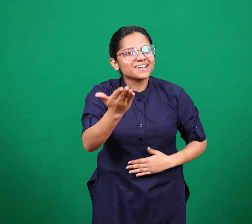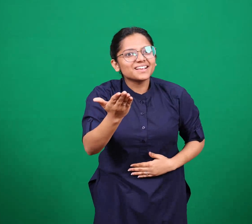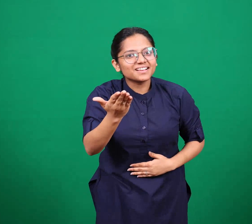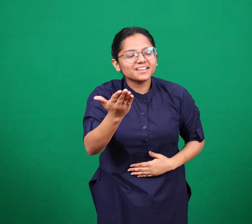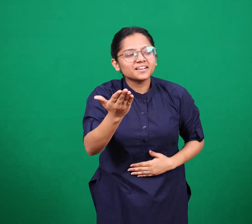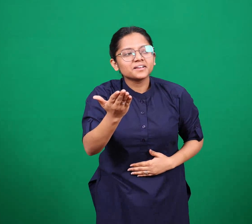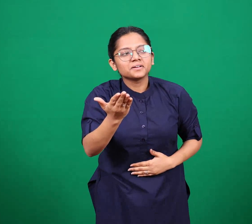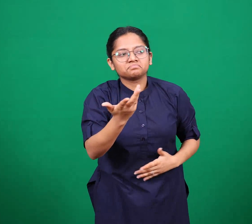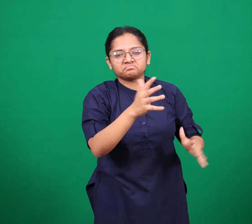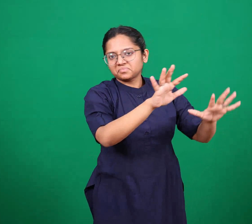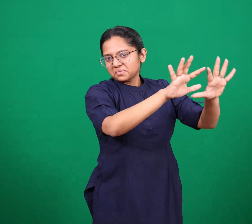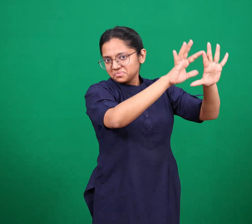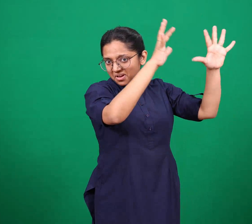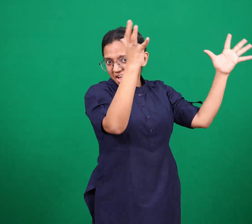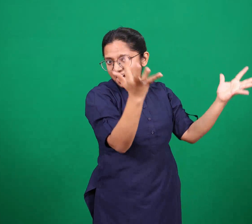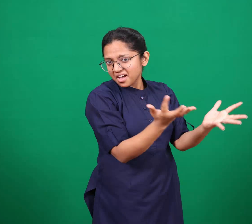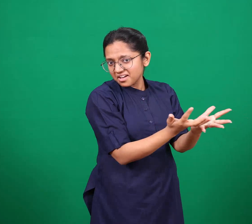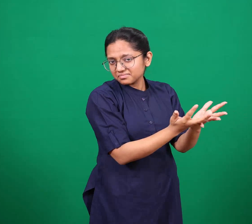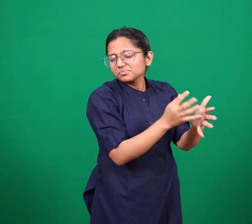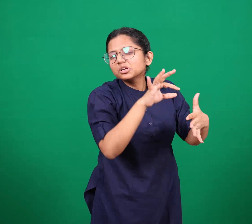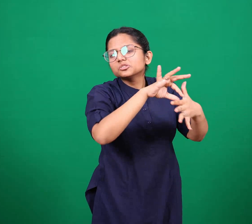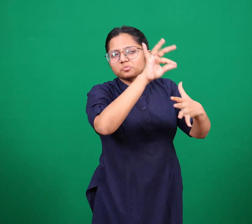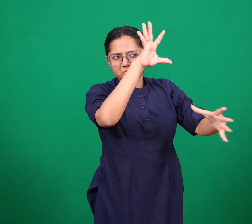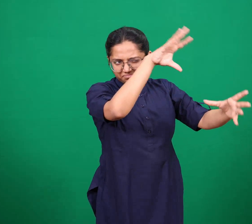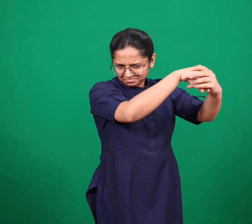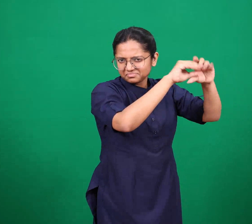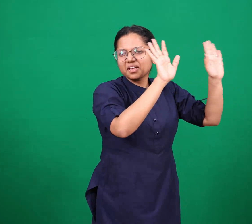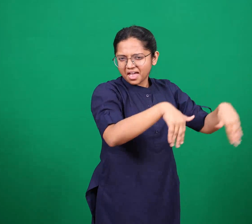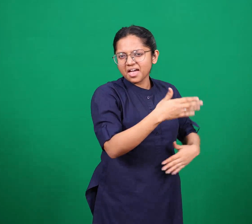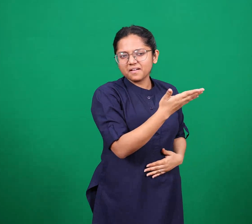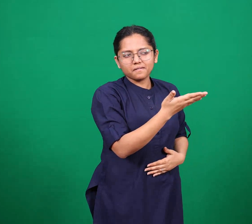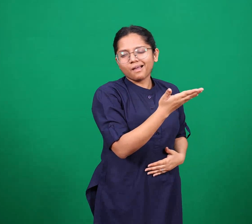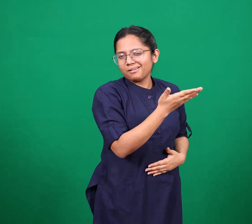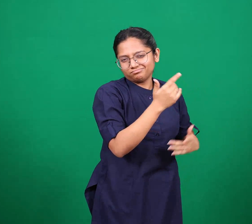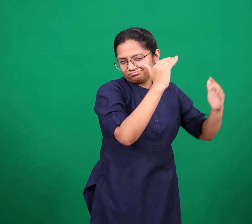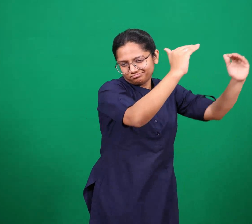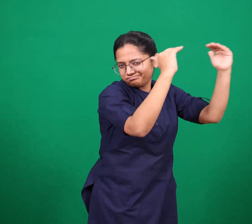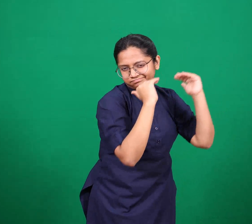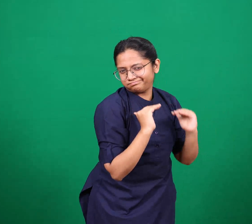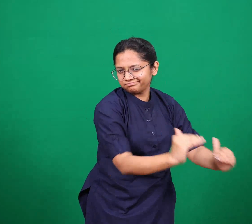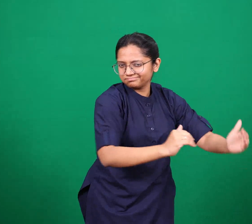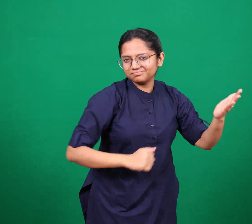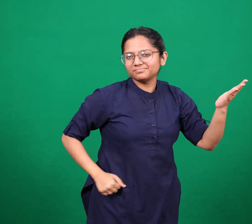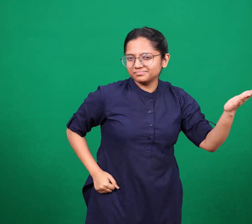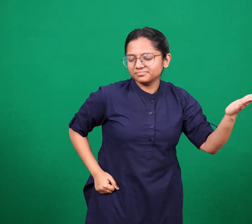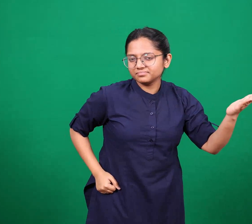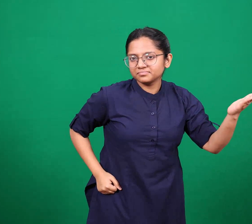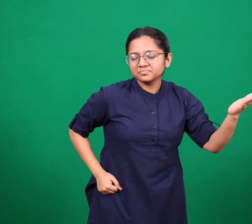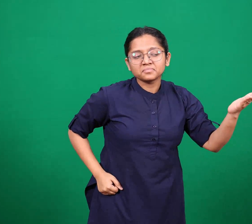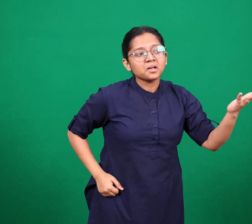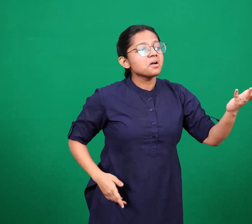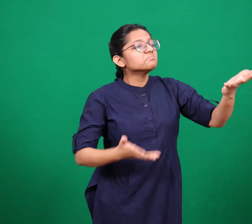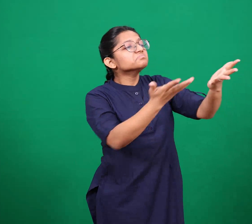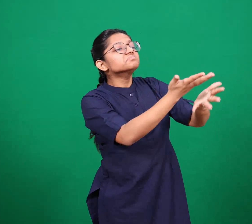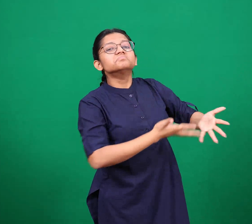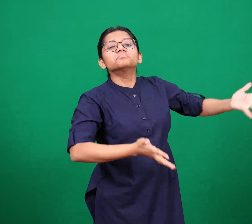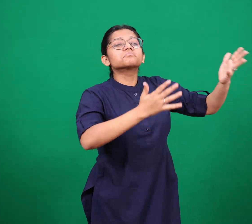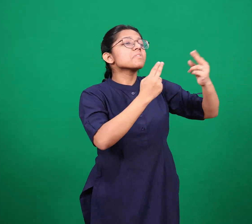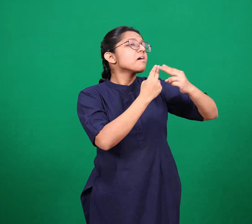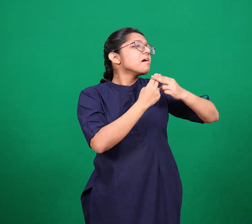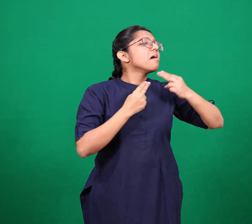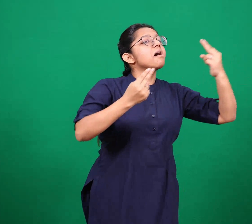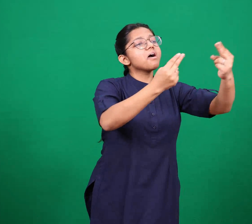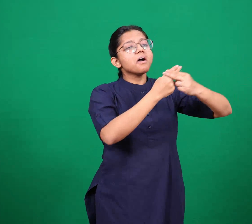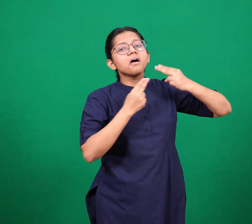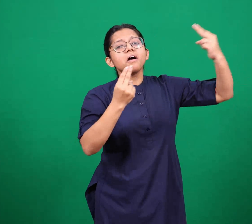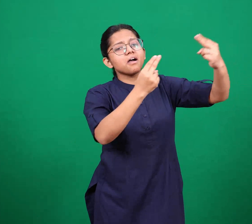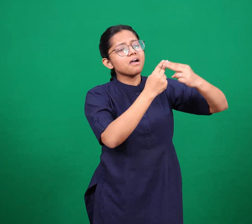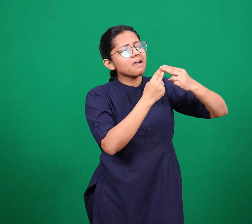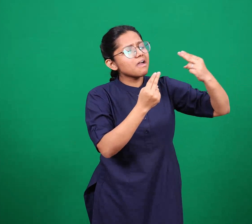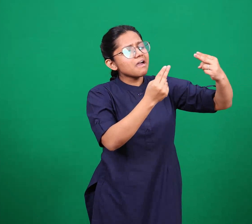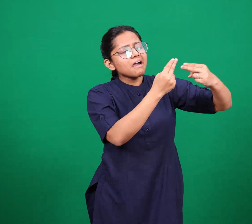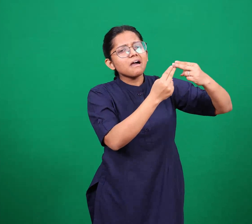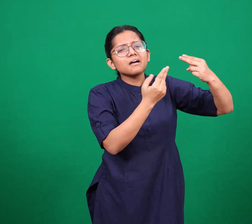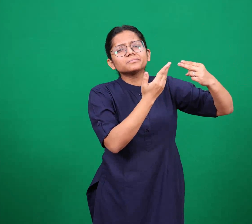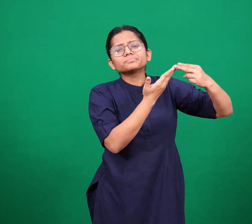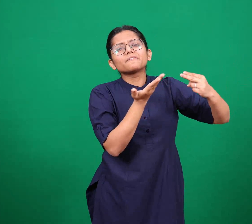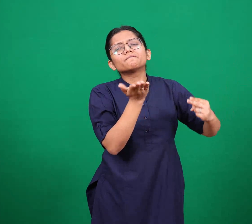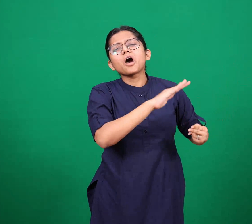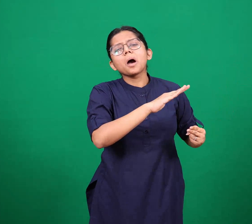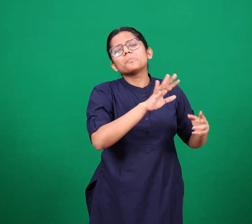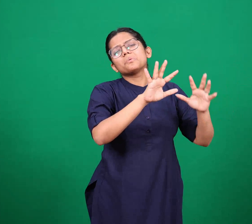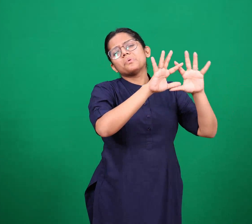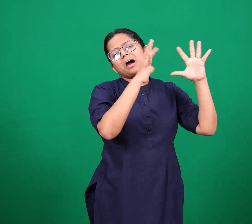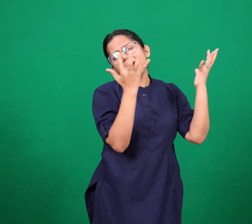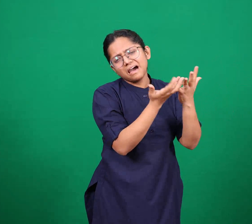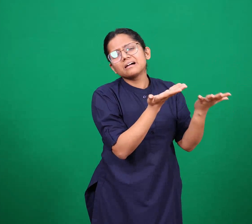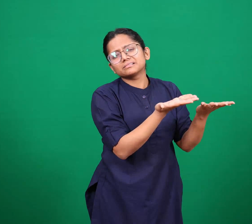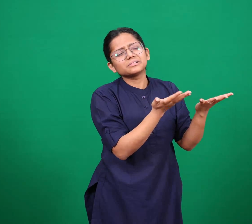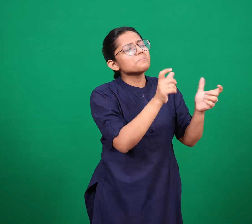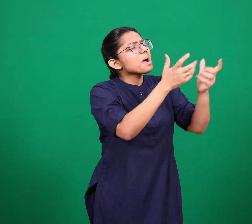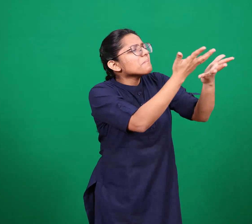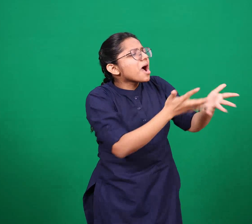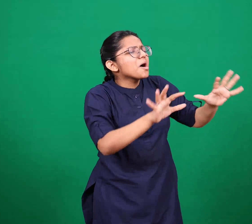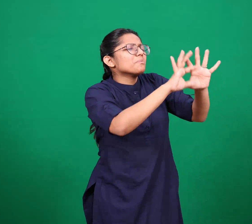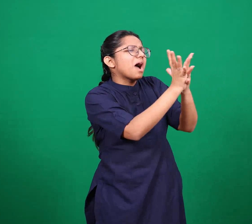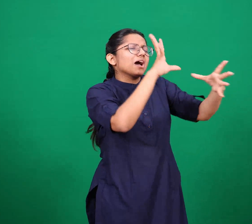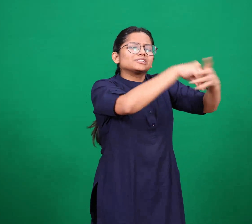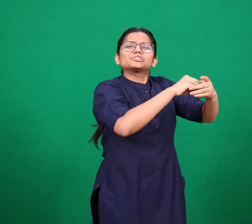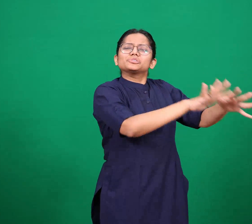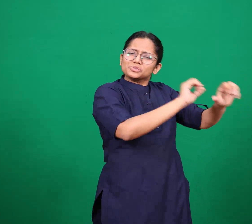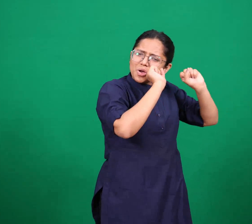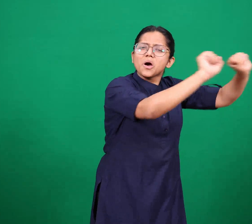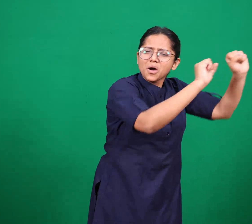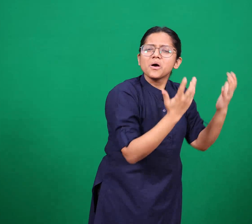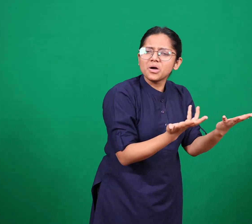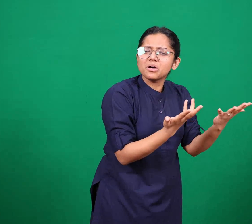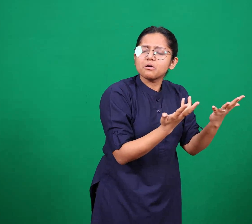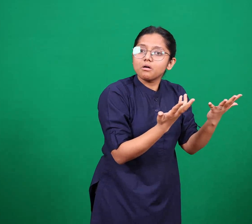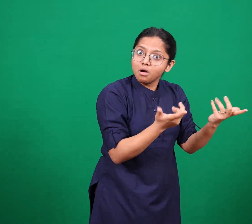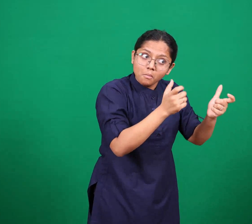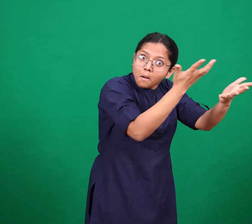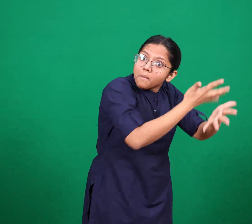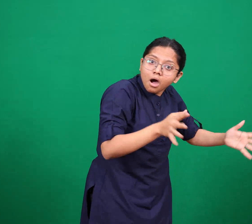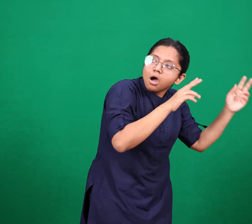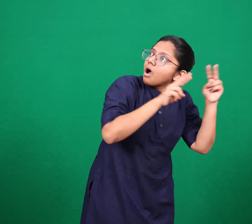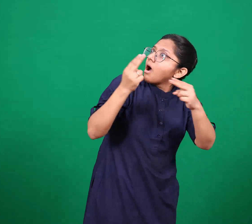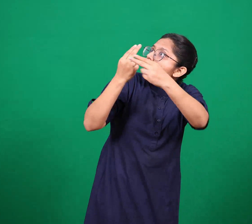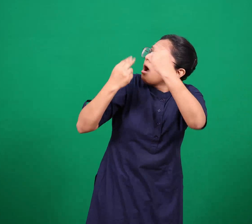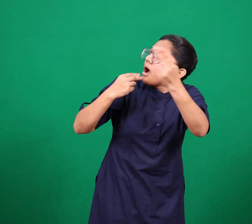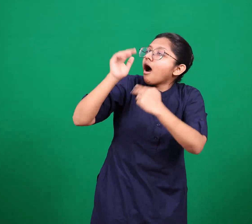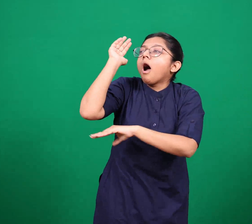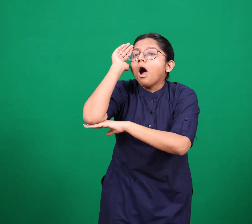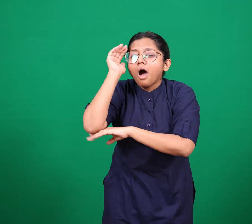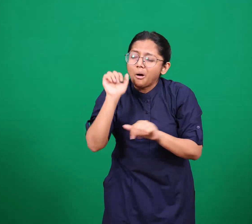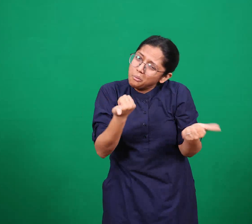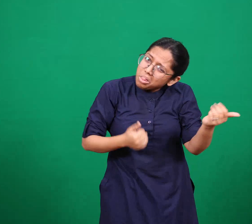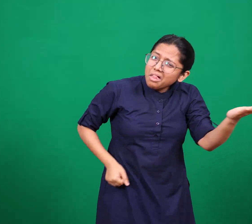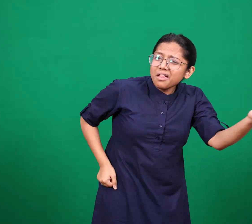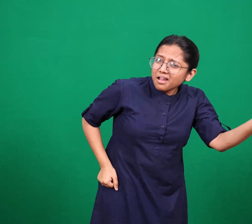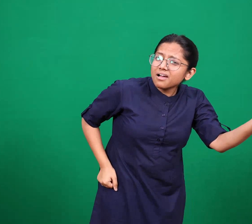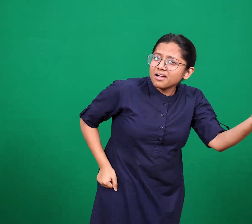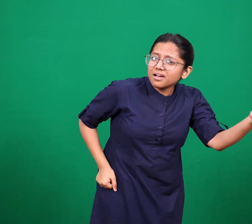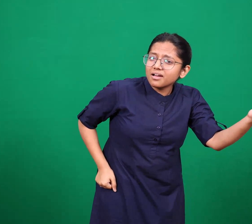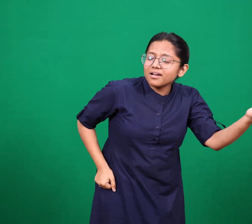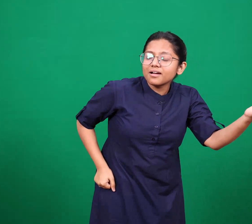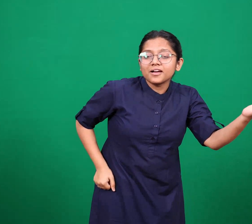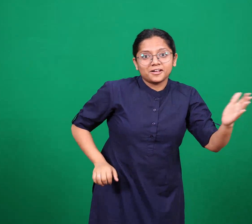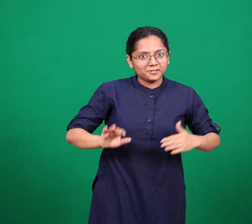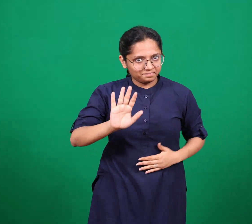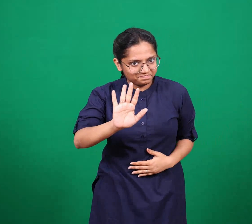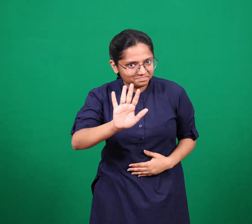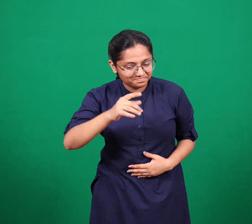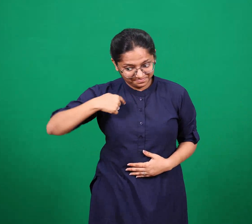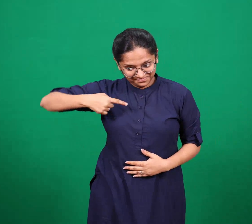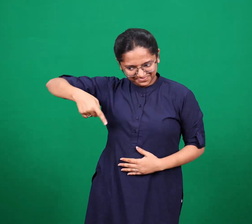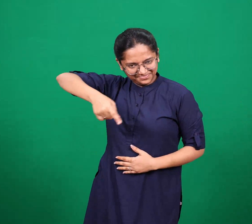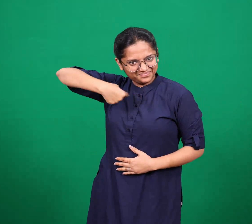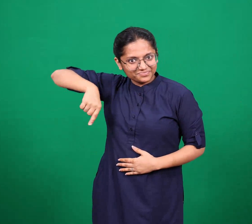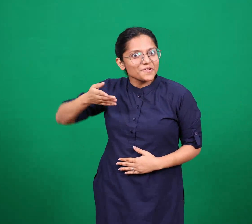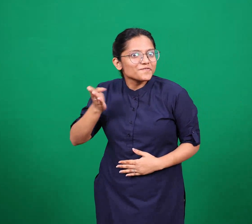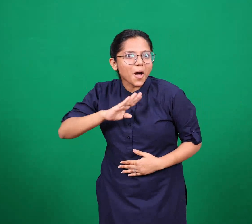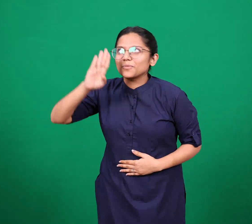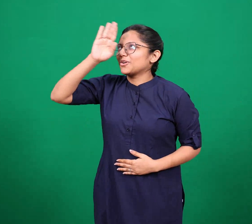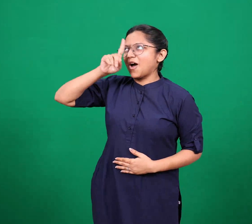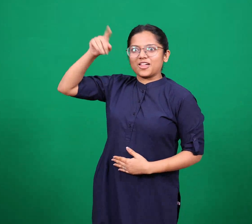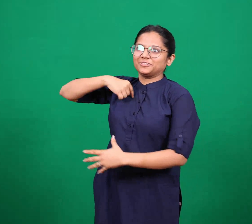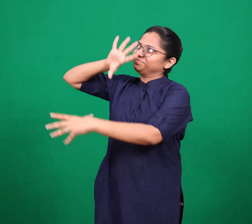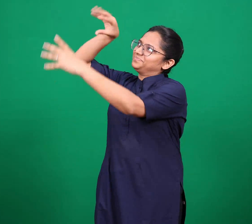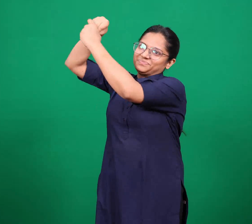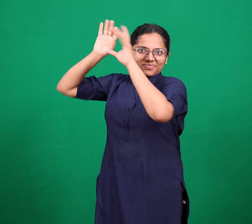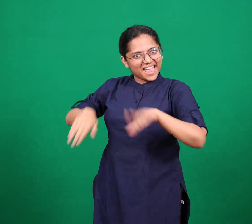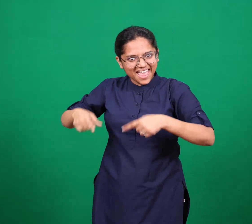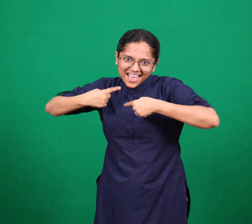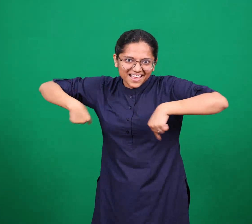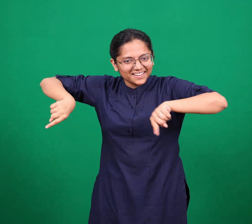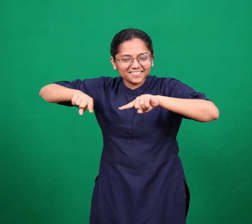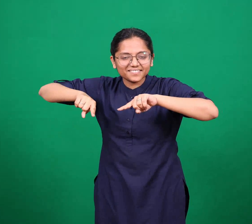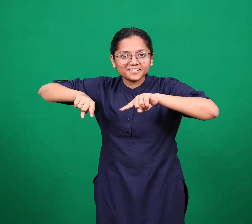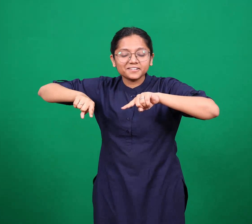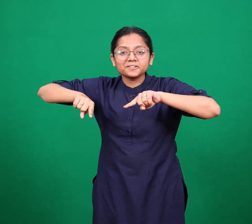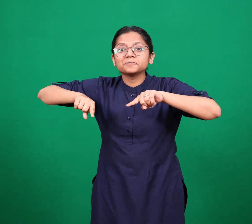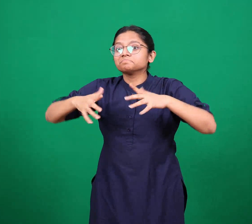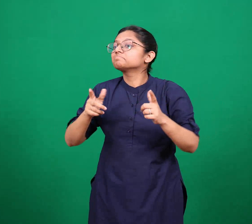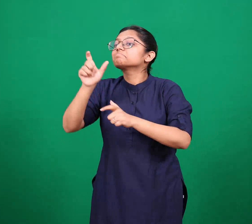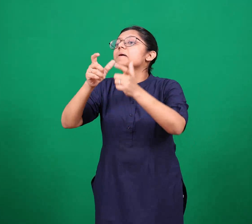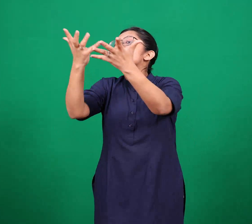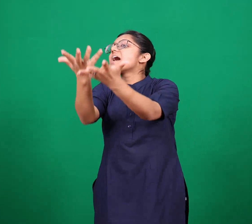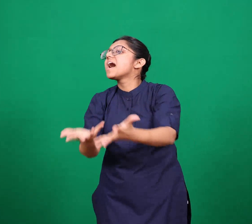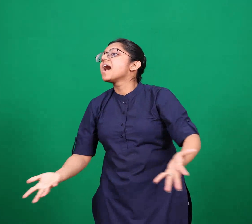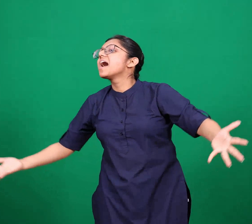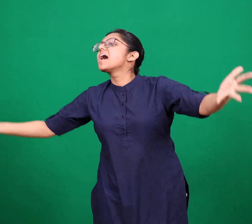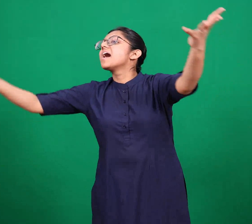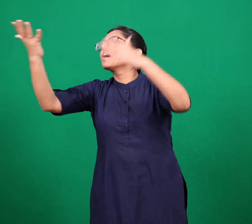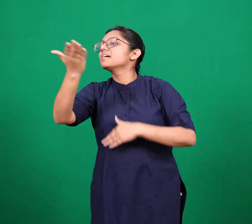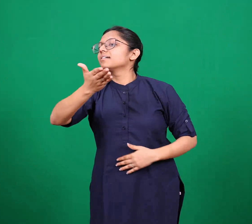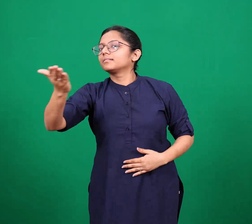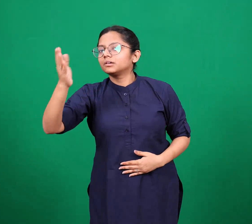They are of the world. That is why they speak from the world's perspective, and the world listens to them.